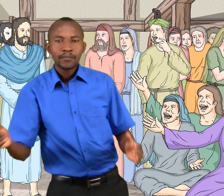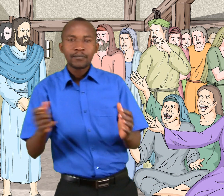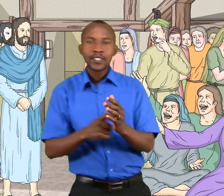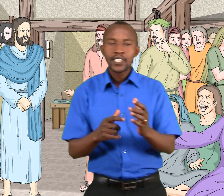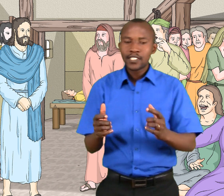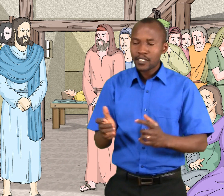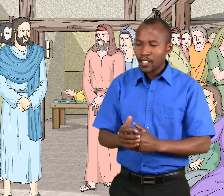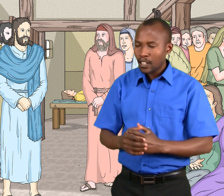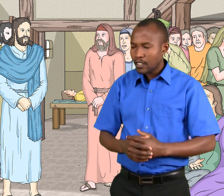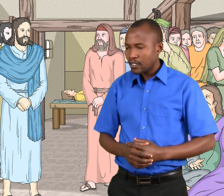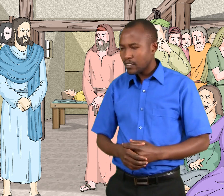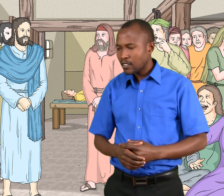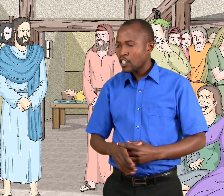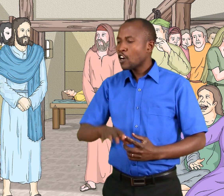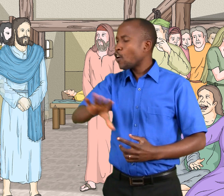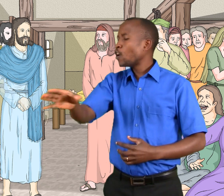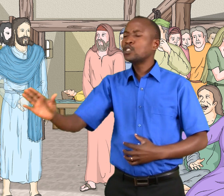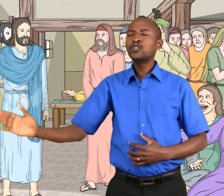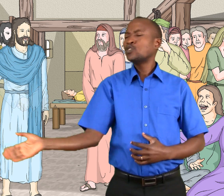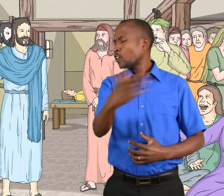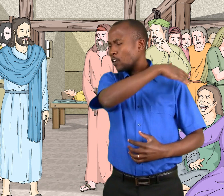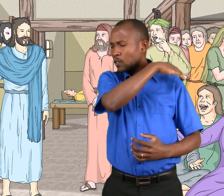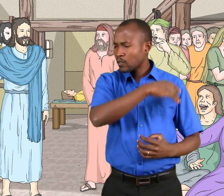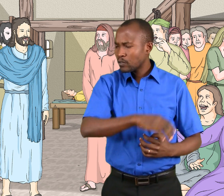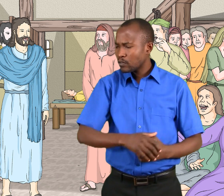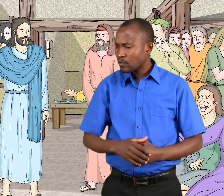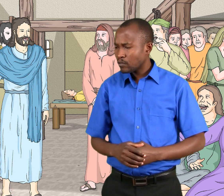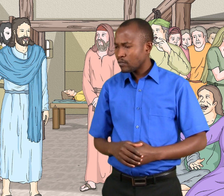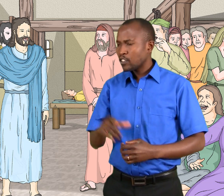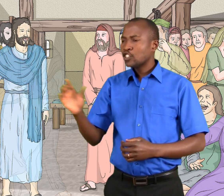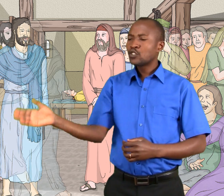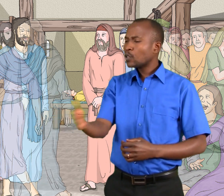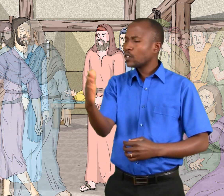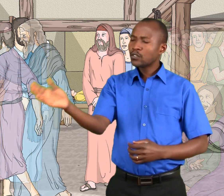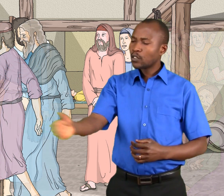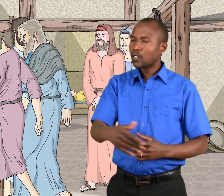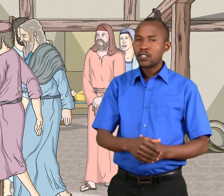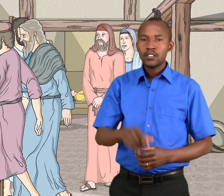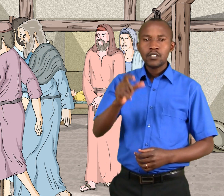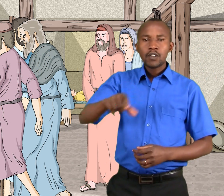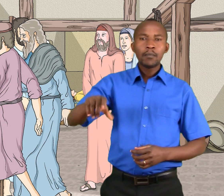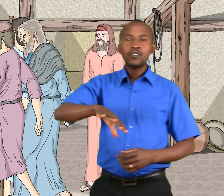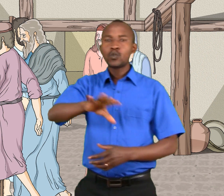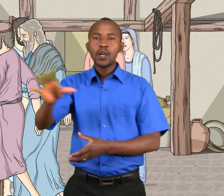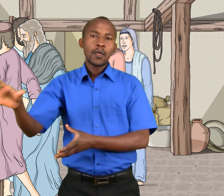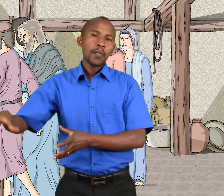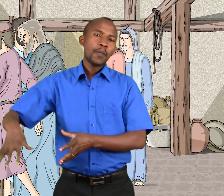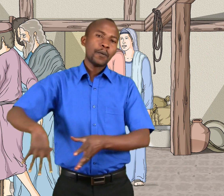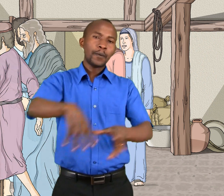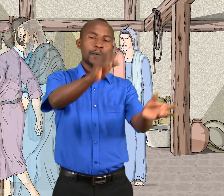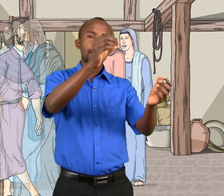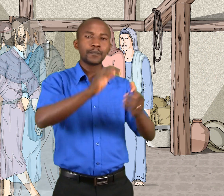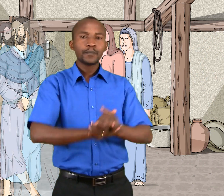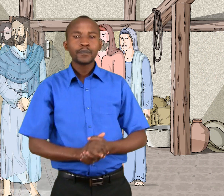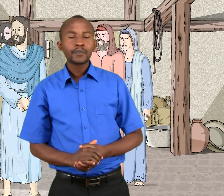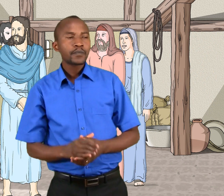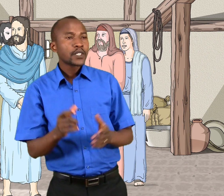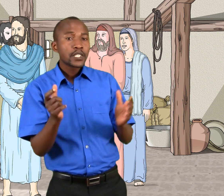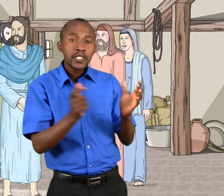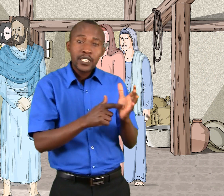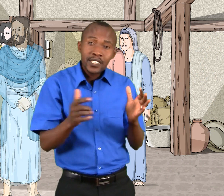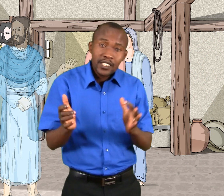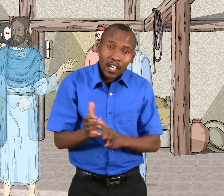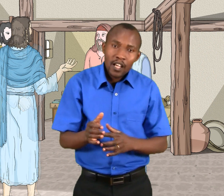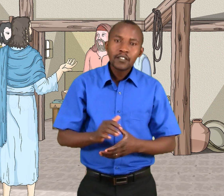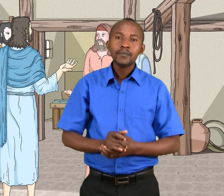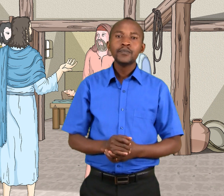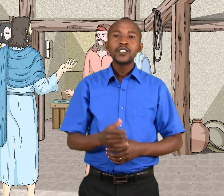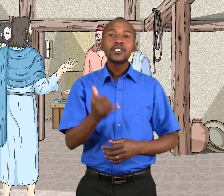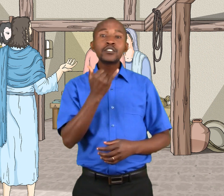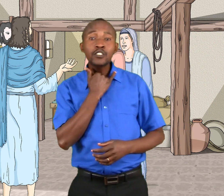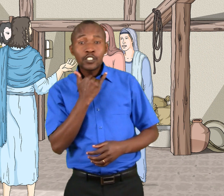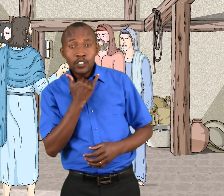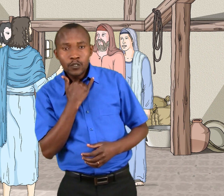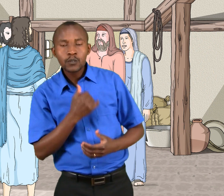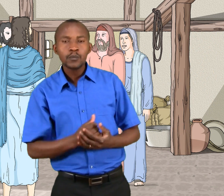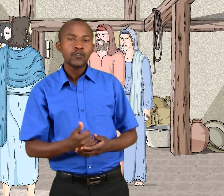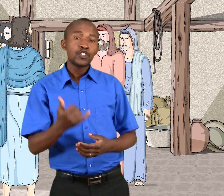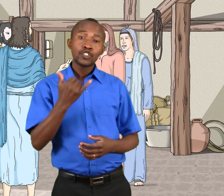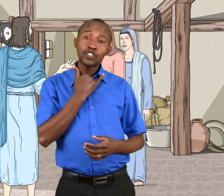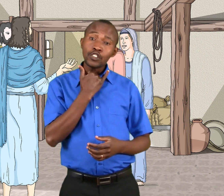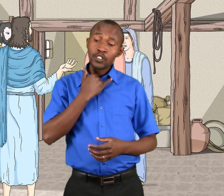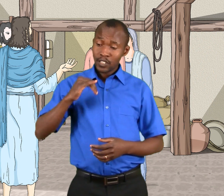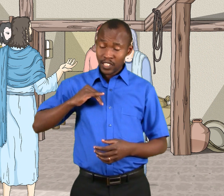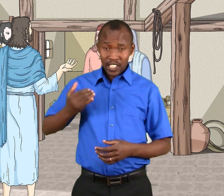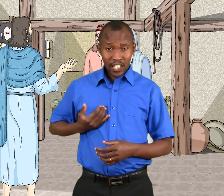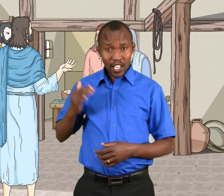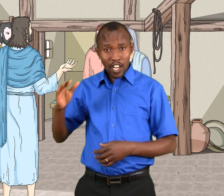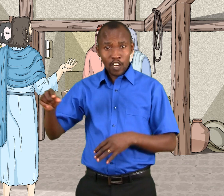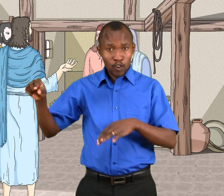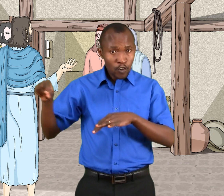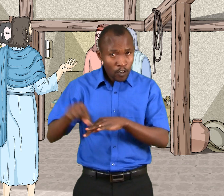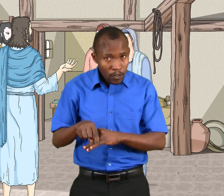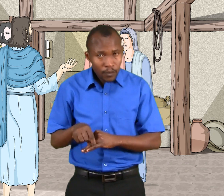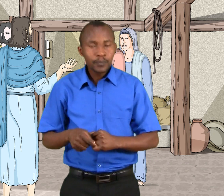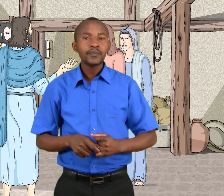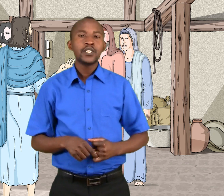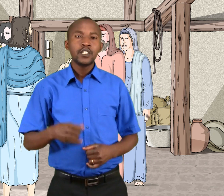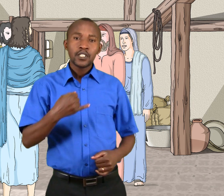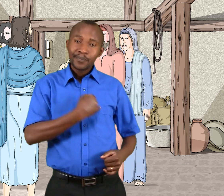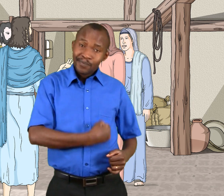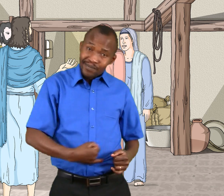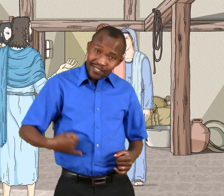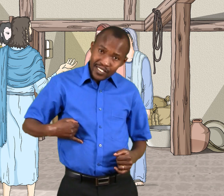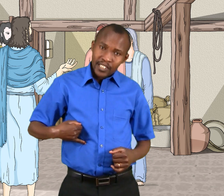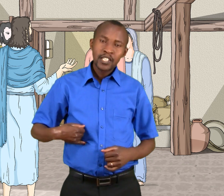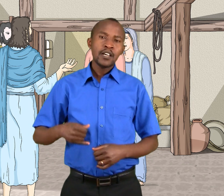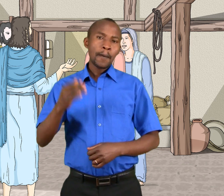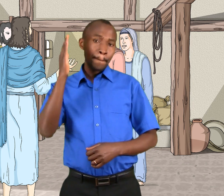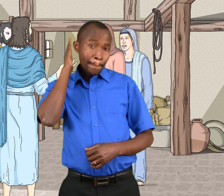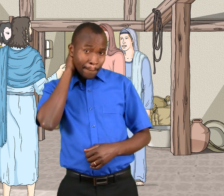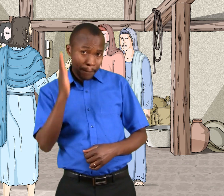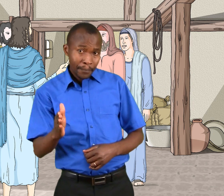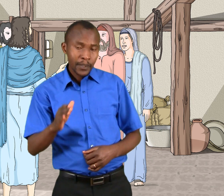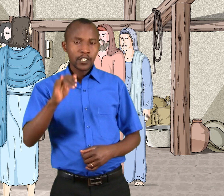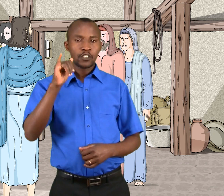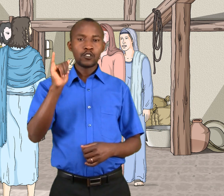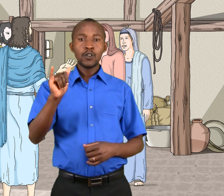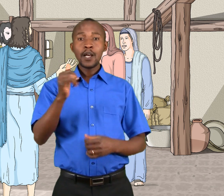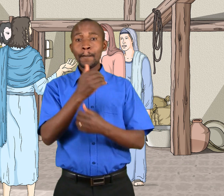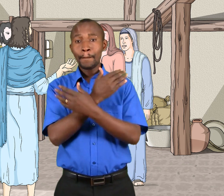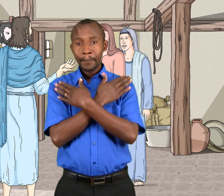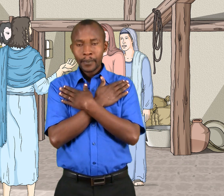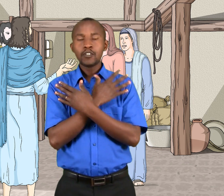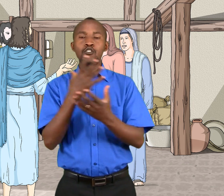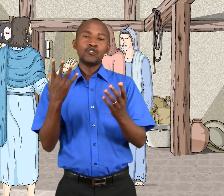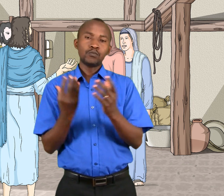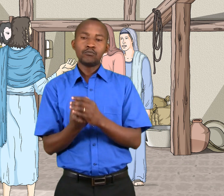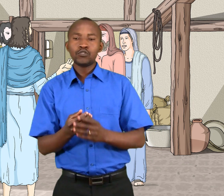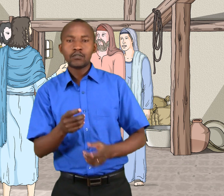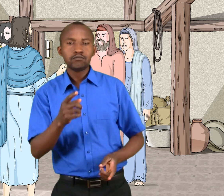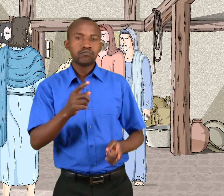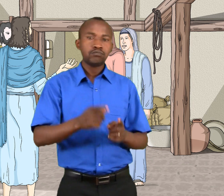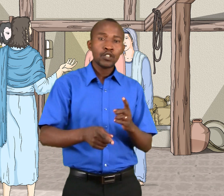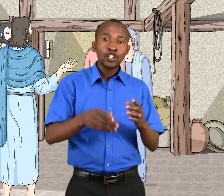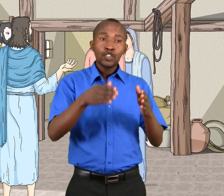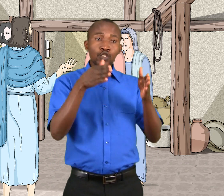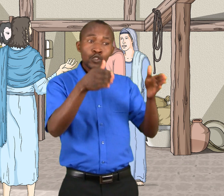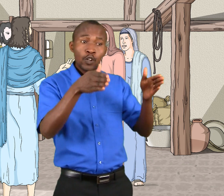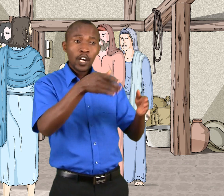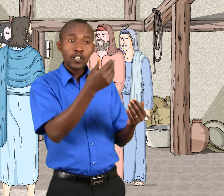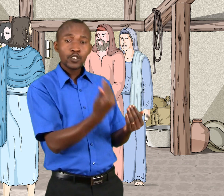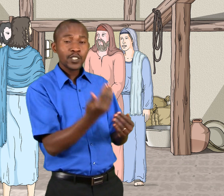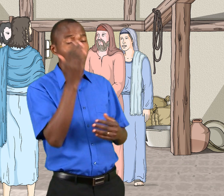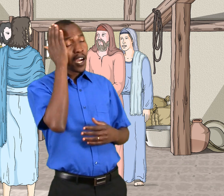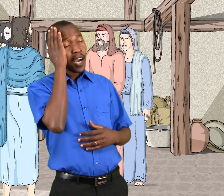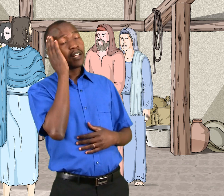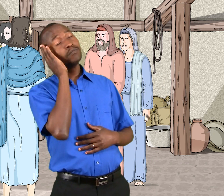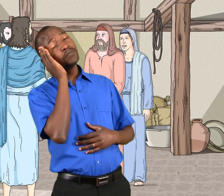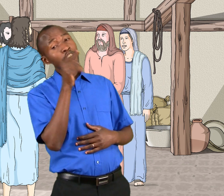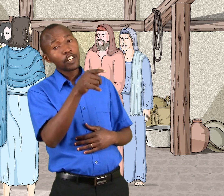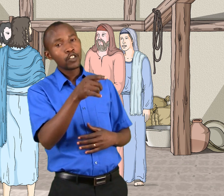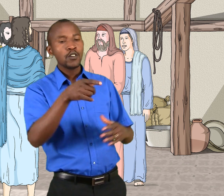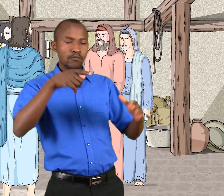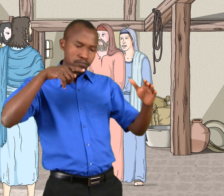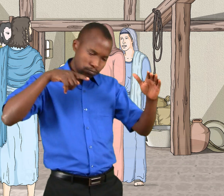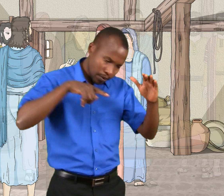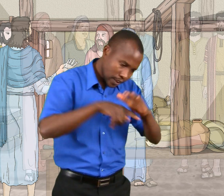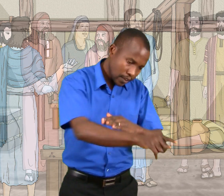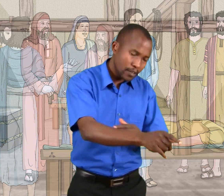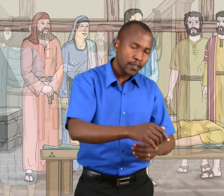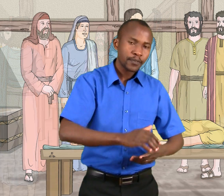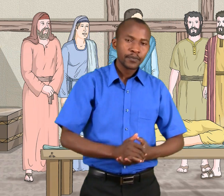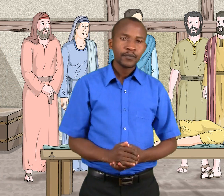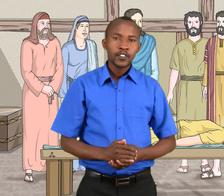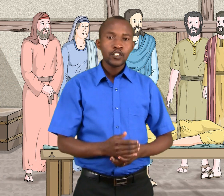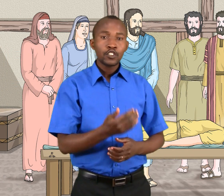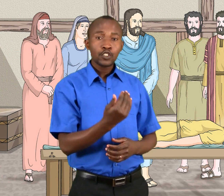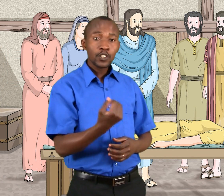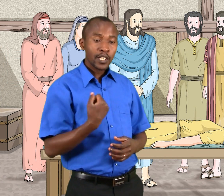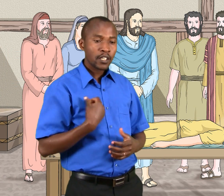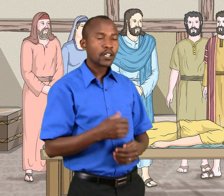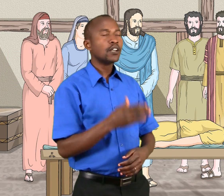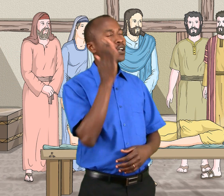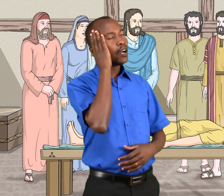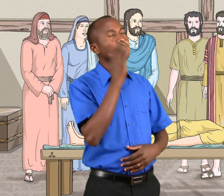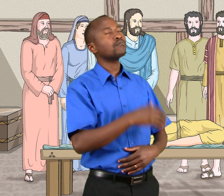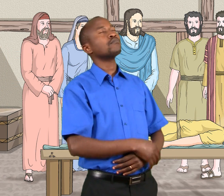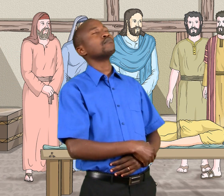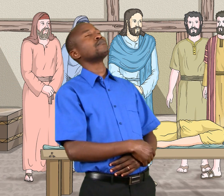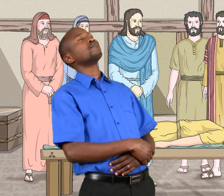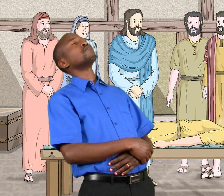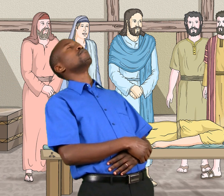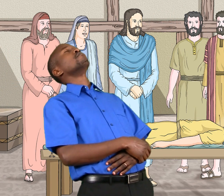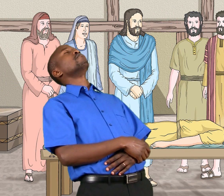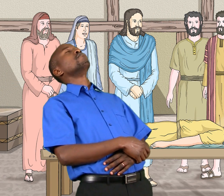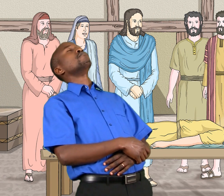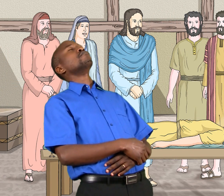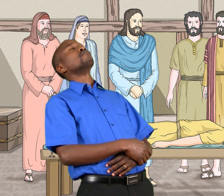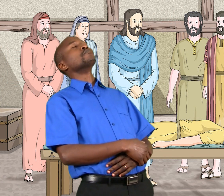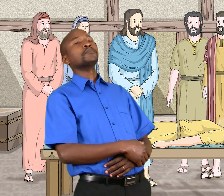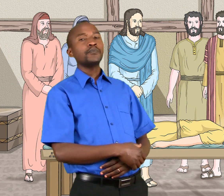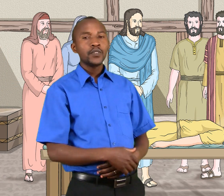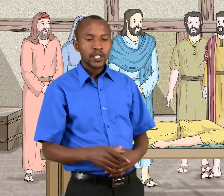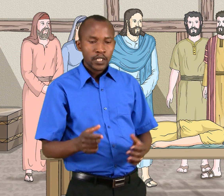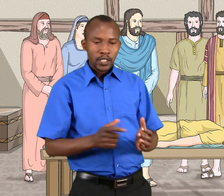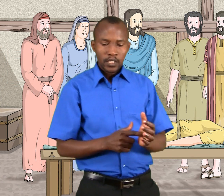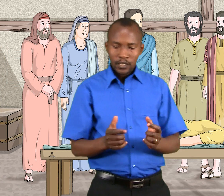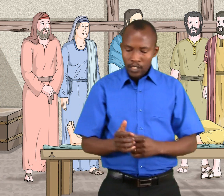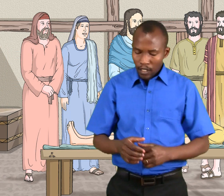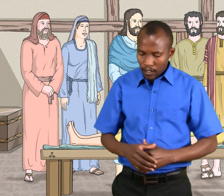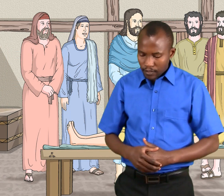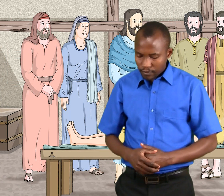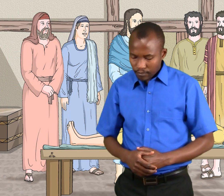After He had put them all outside, He took the child’s father and mother and His own companions, and went in to see the child.